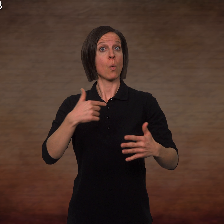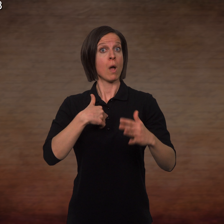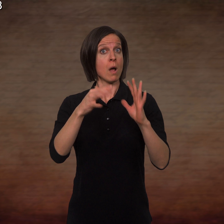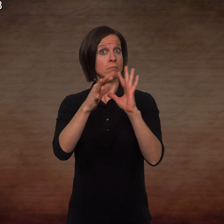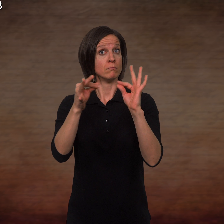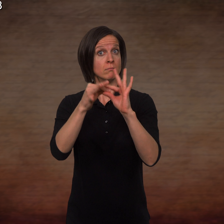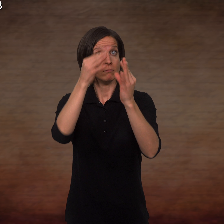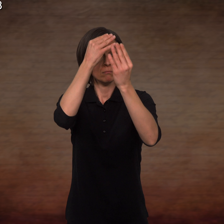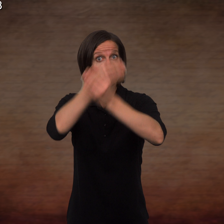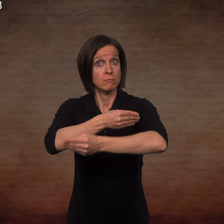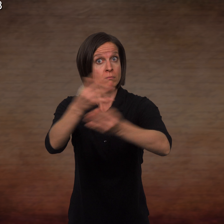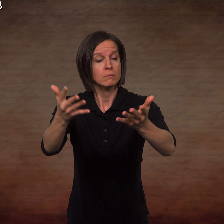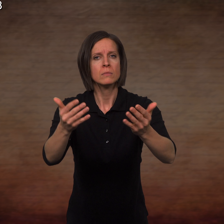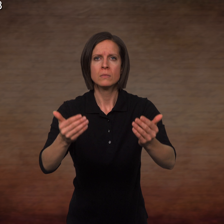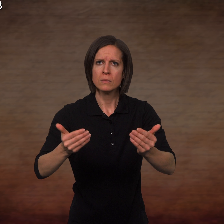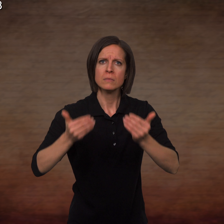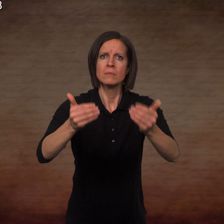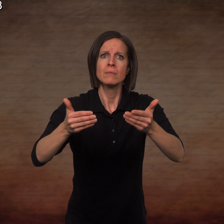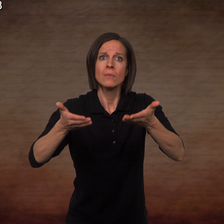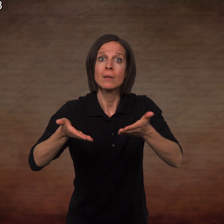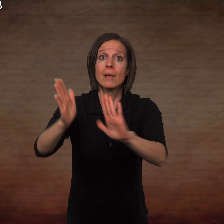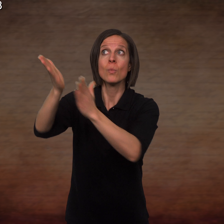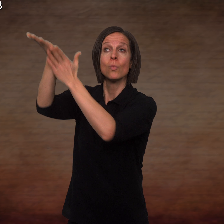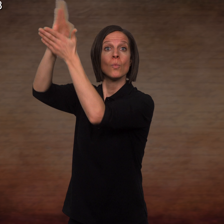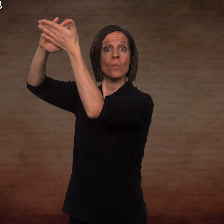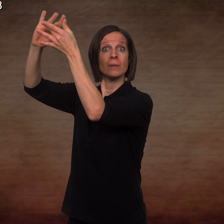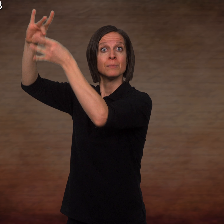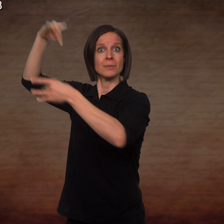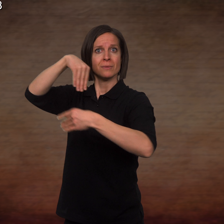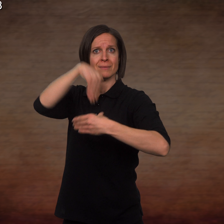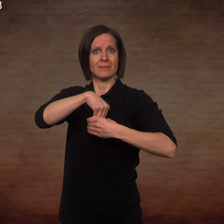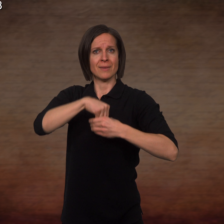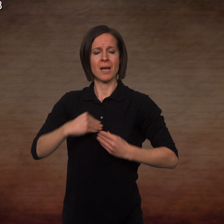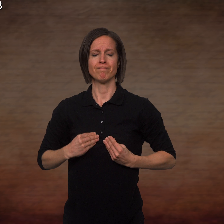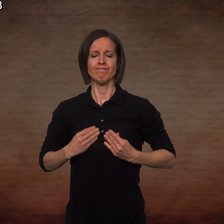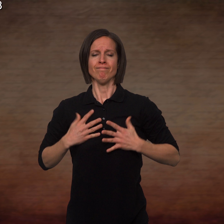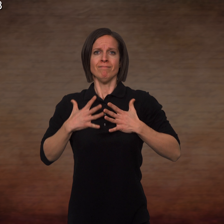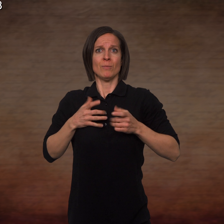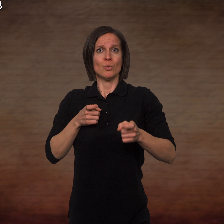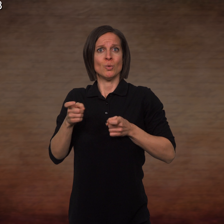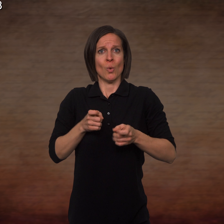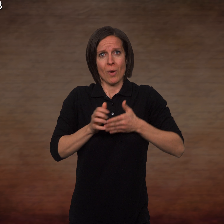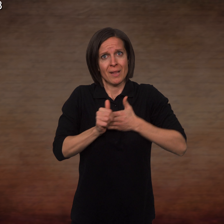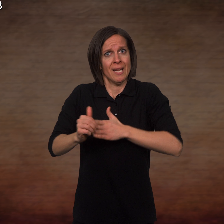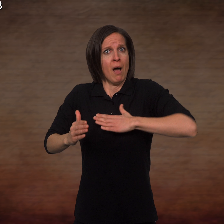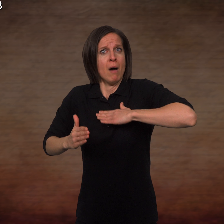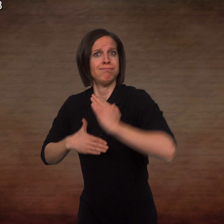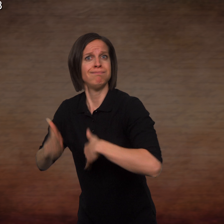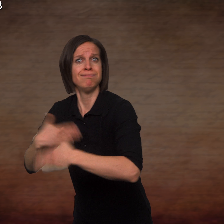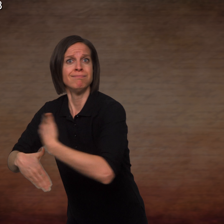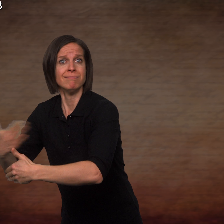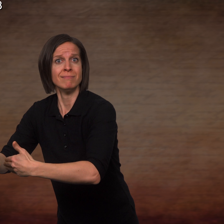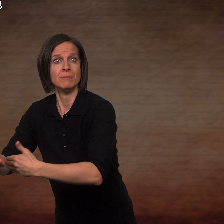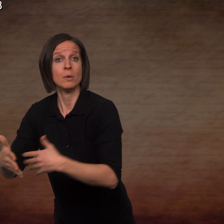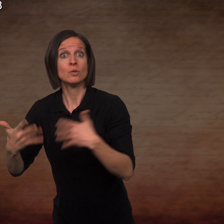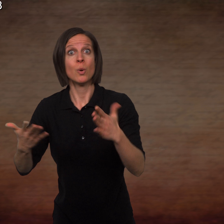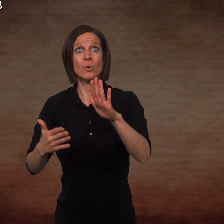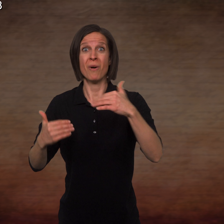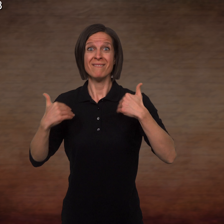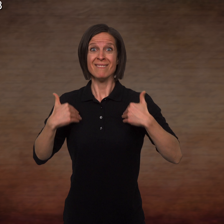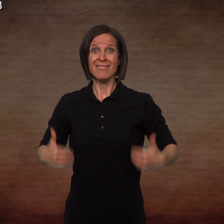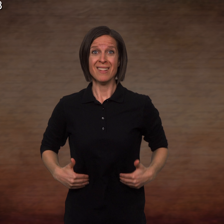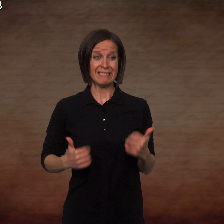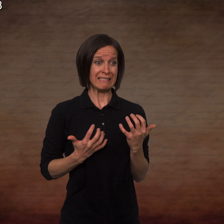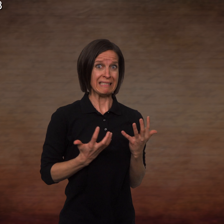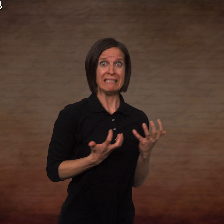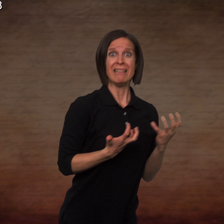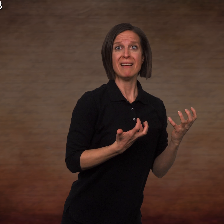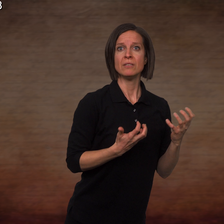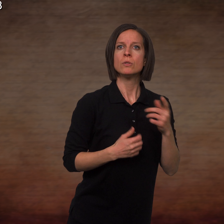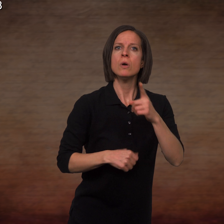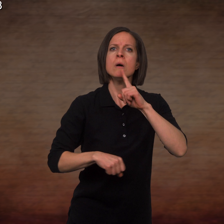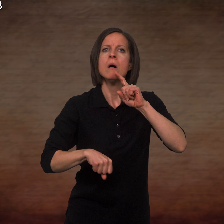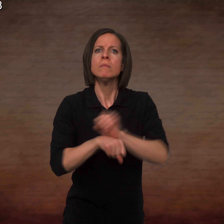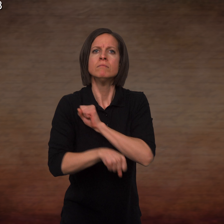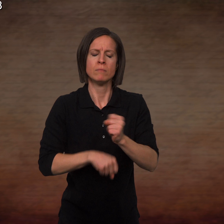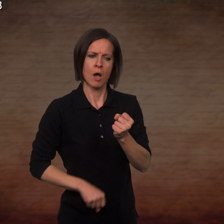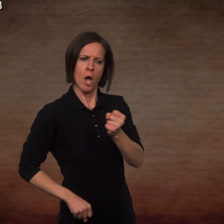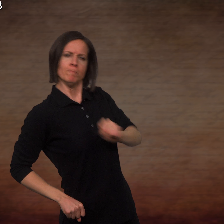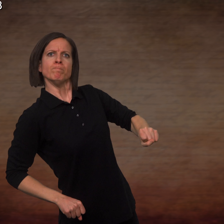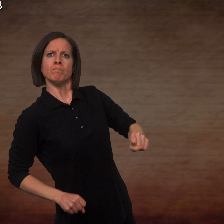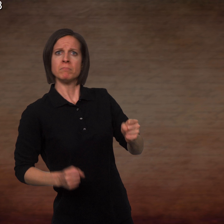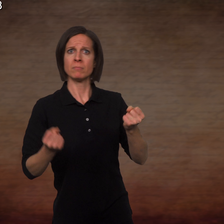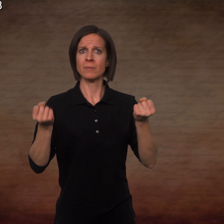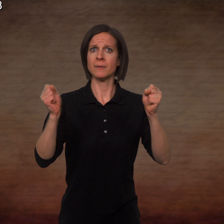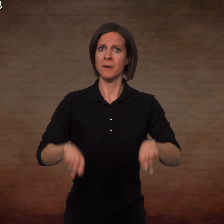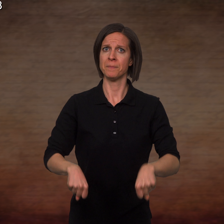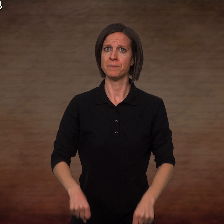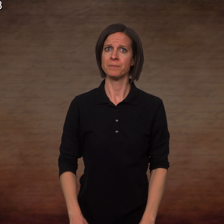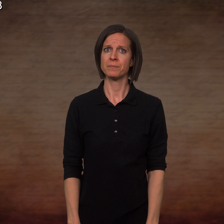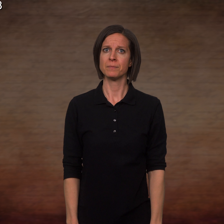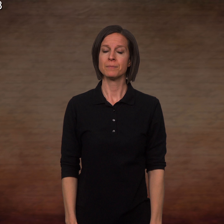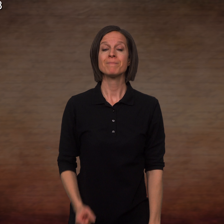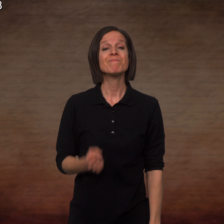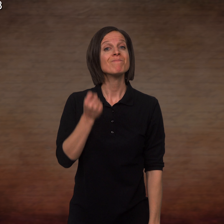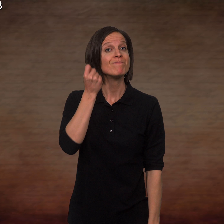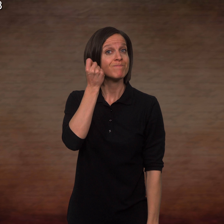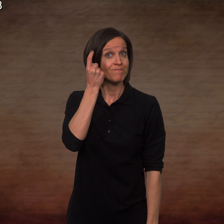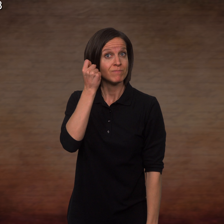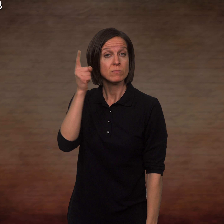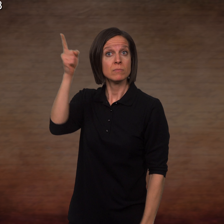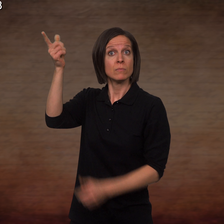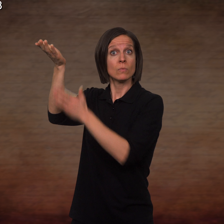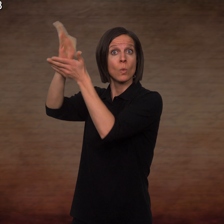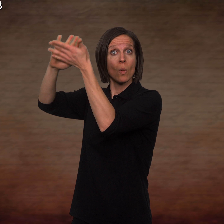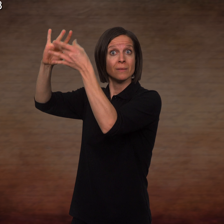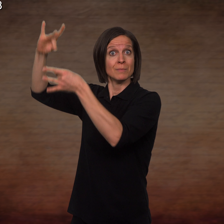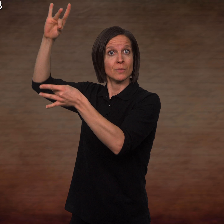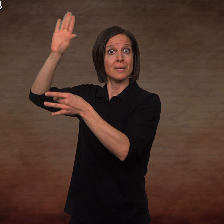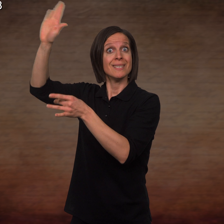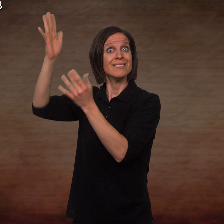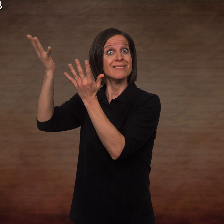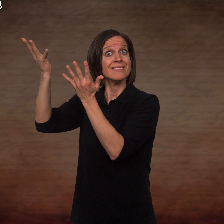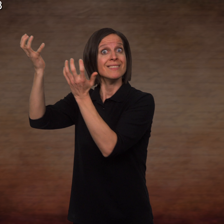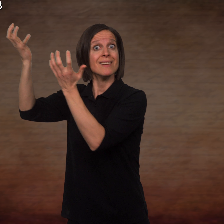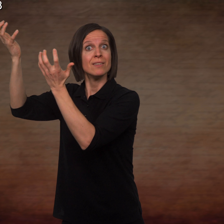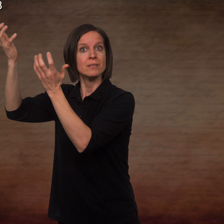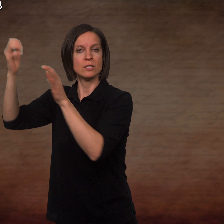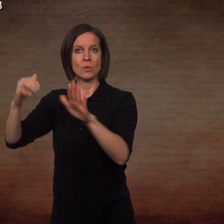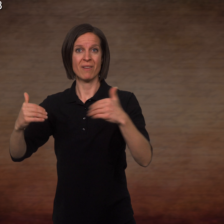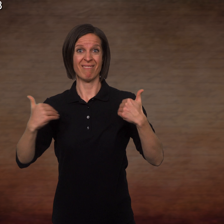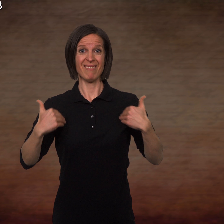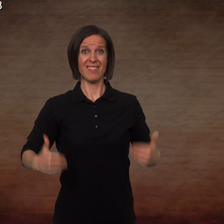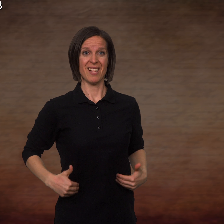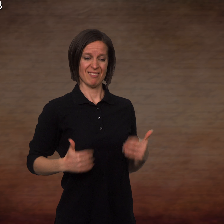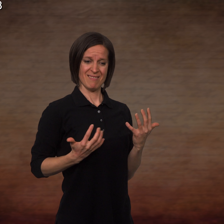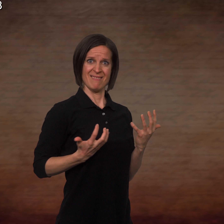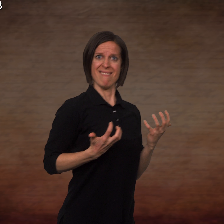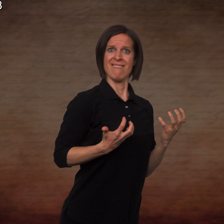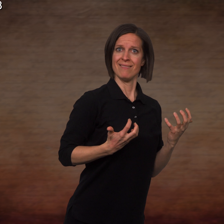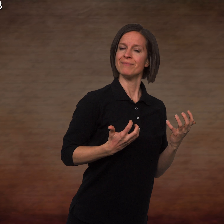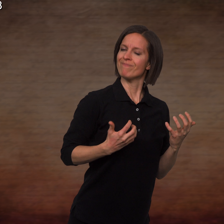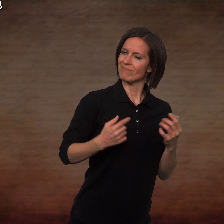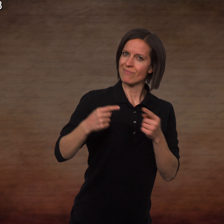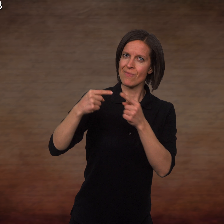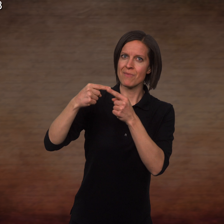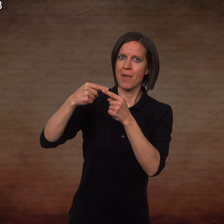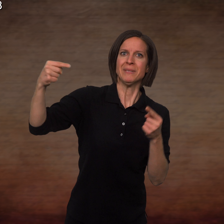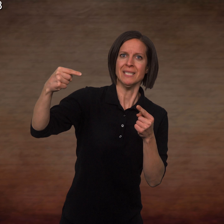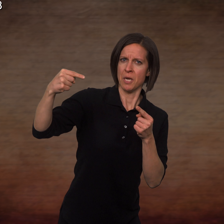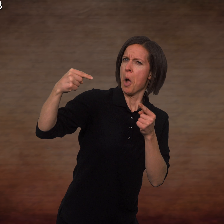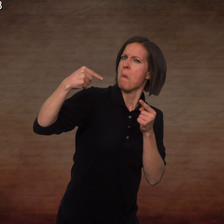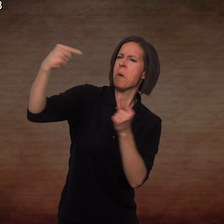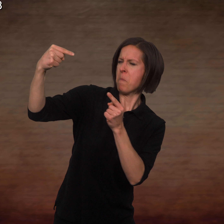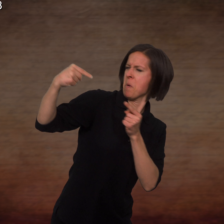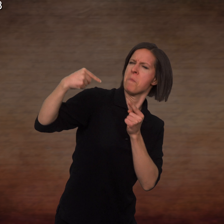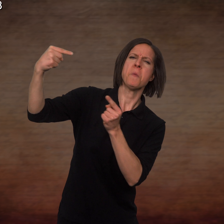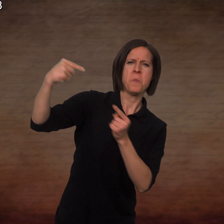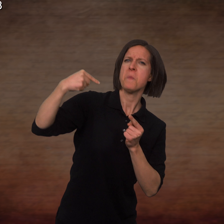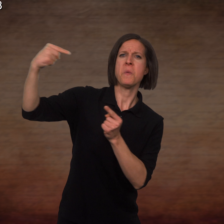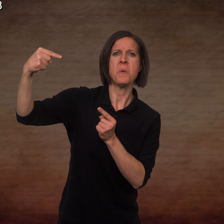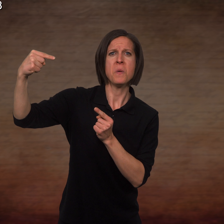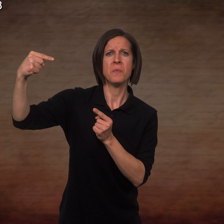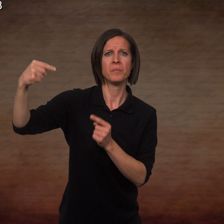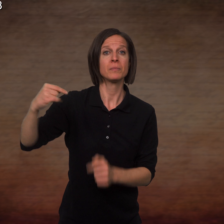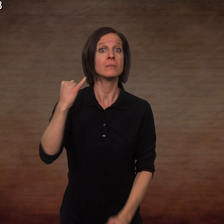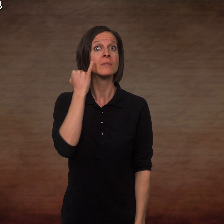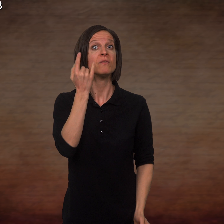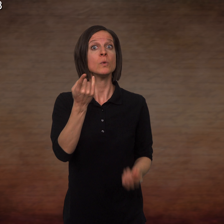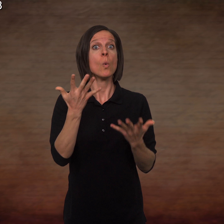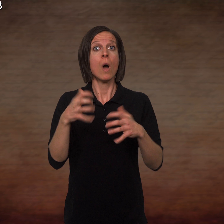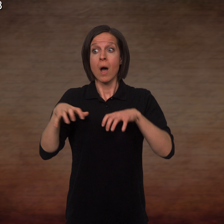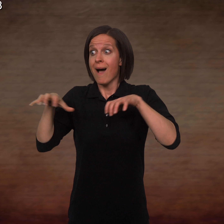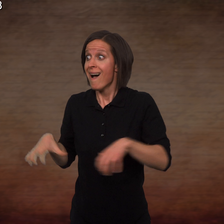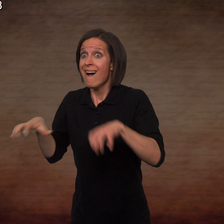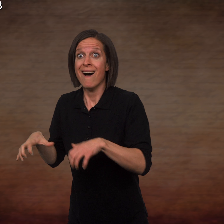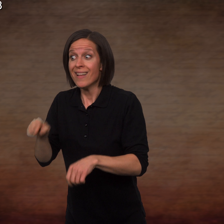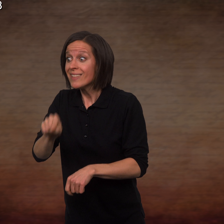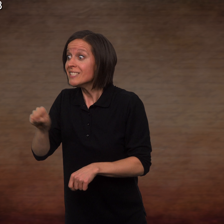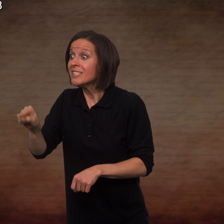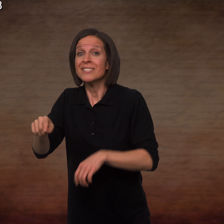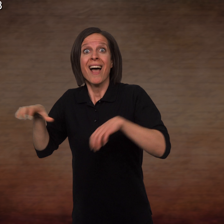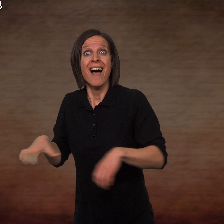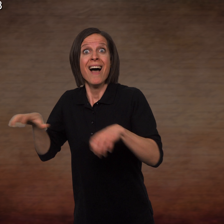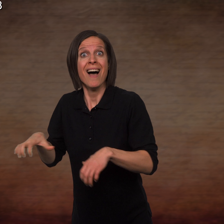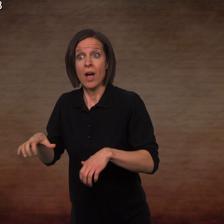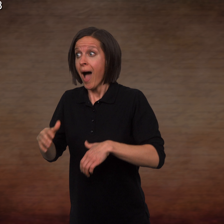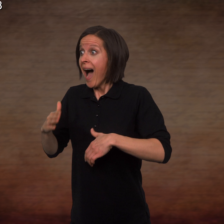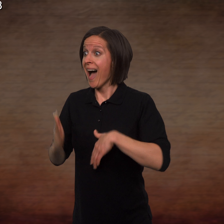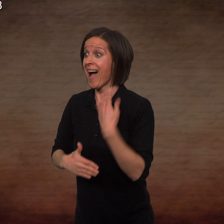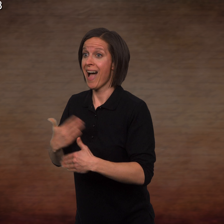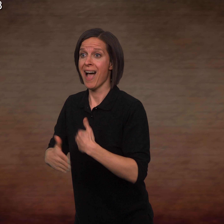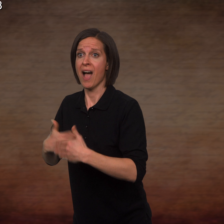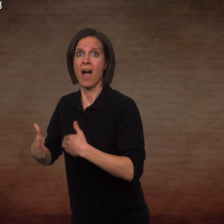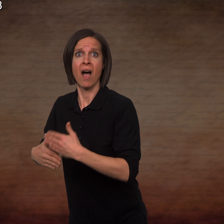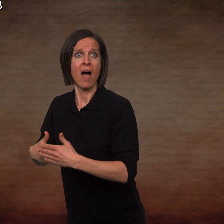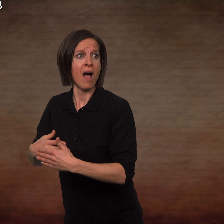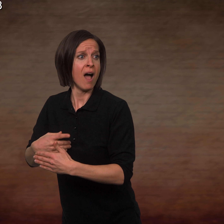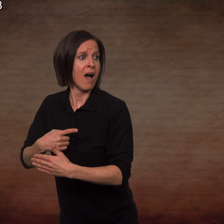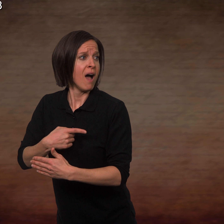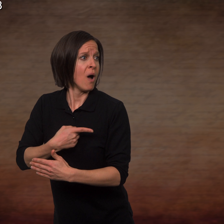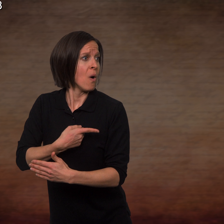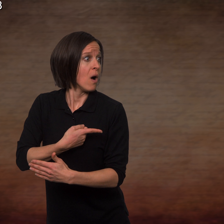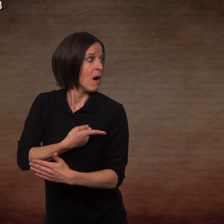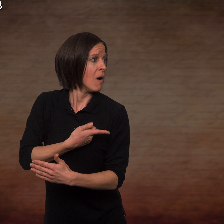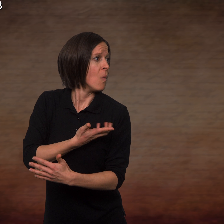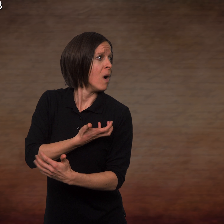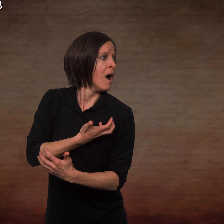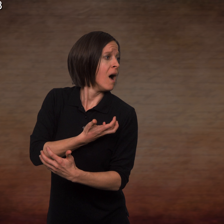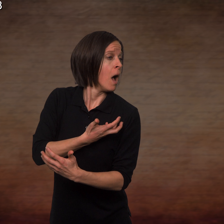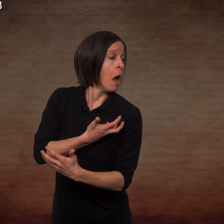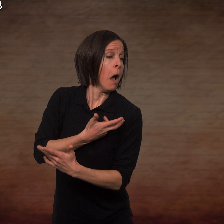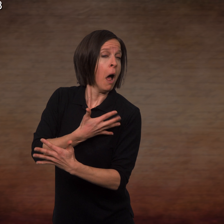For the flesh craves what is contrary to the Spirit, and the Spirit what is contrary to the flesh.